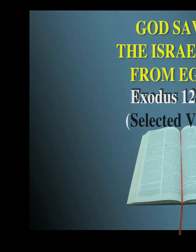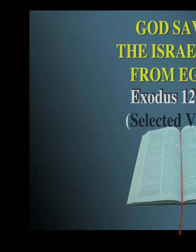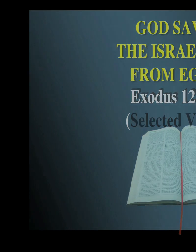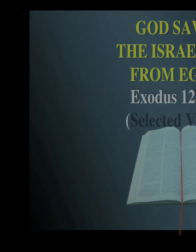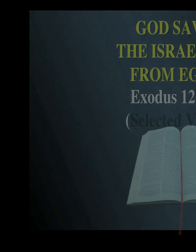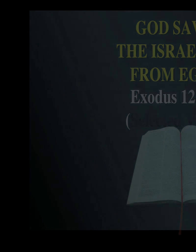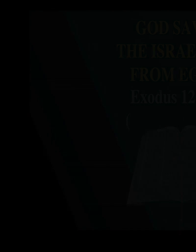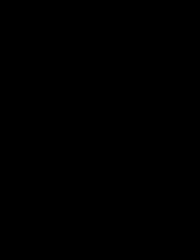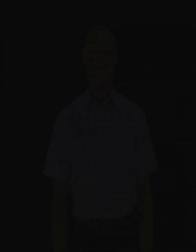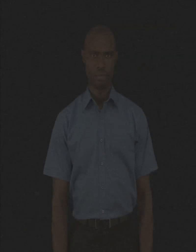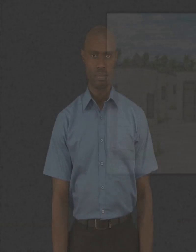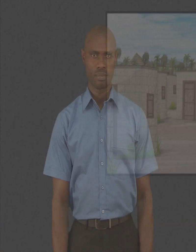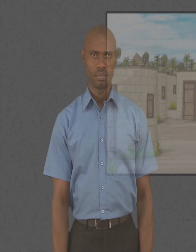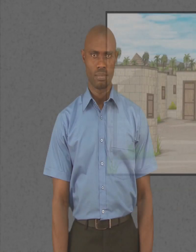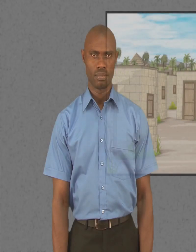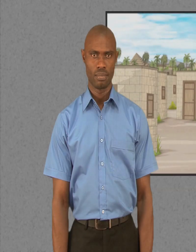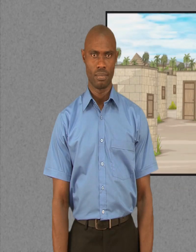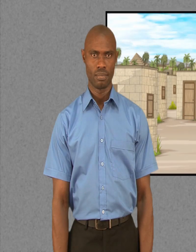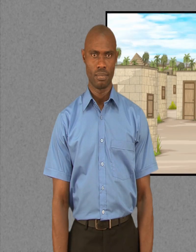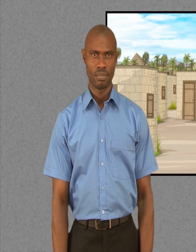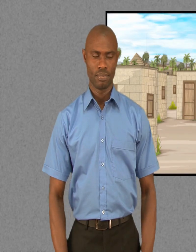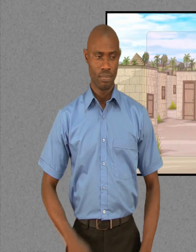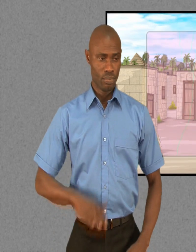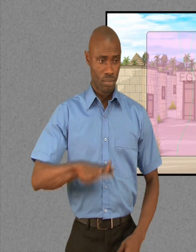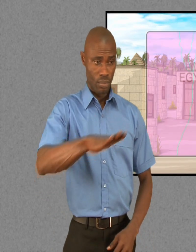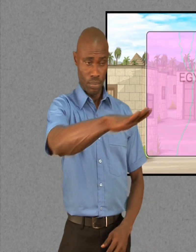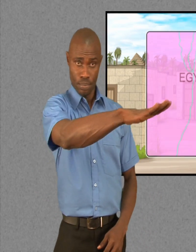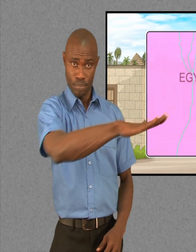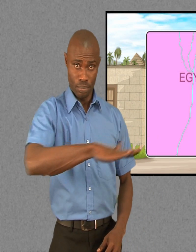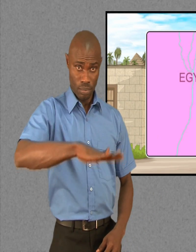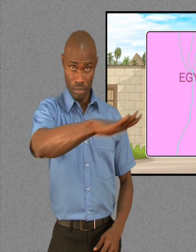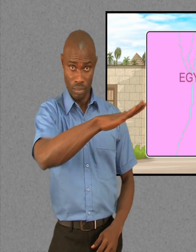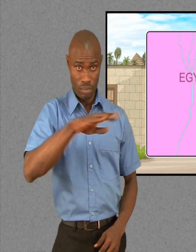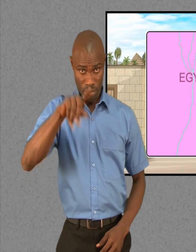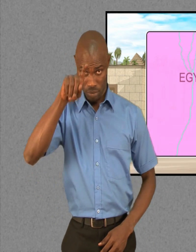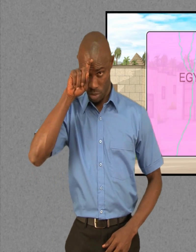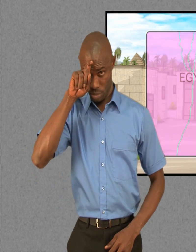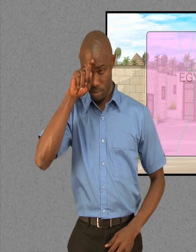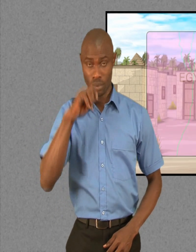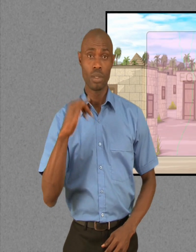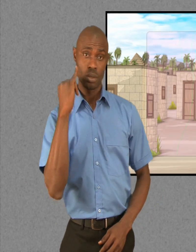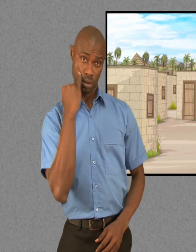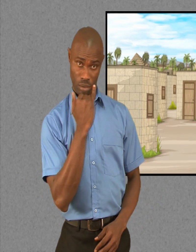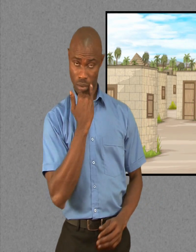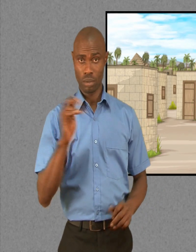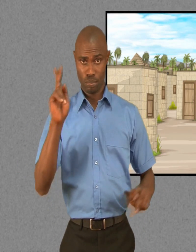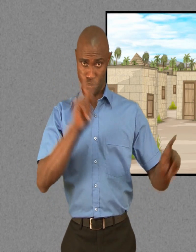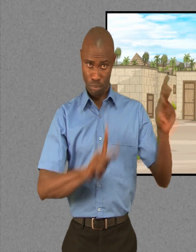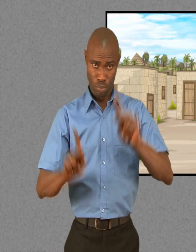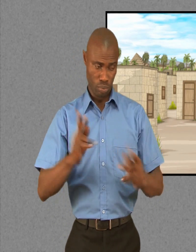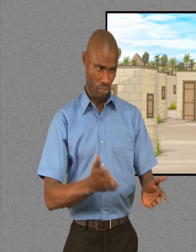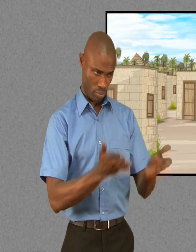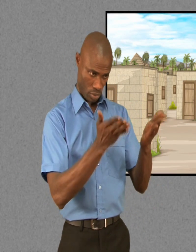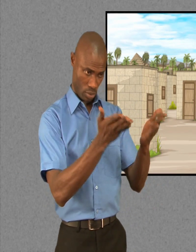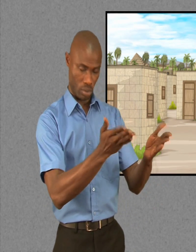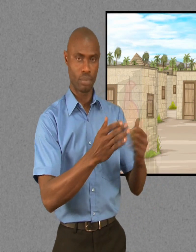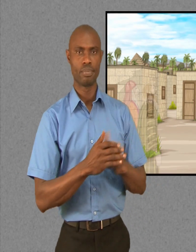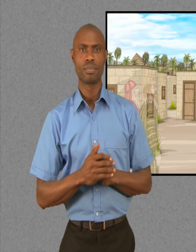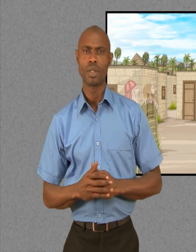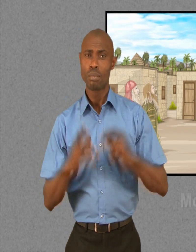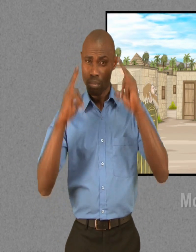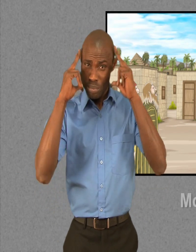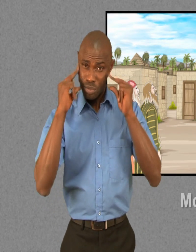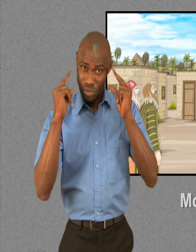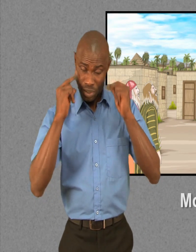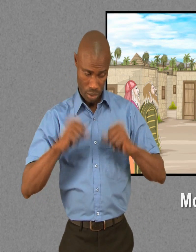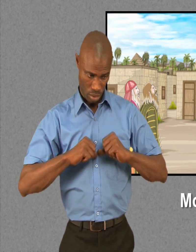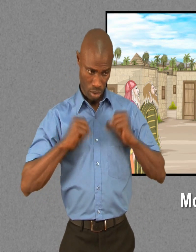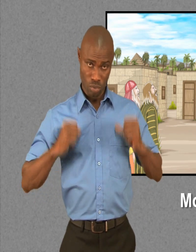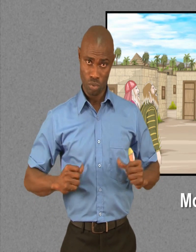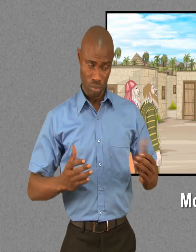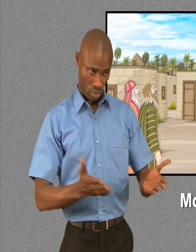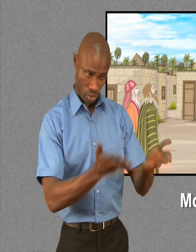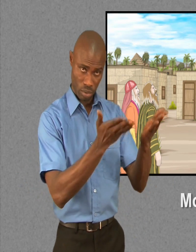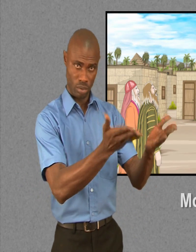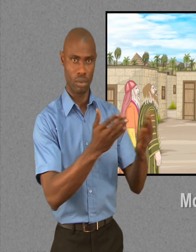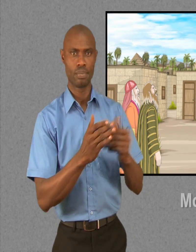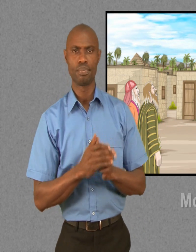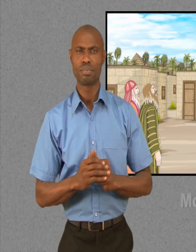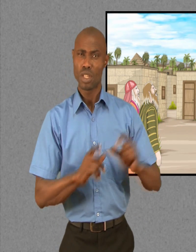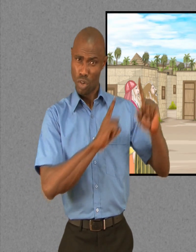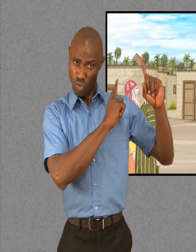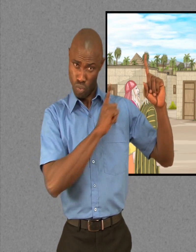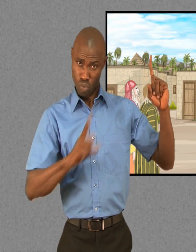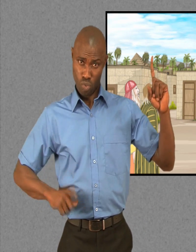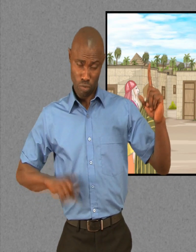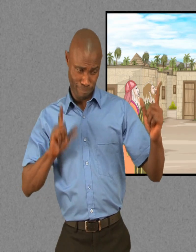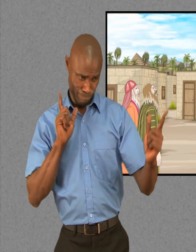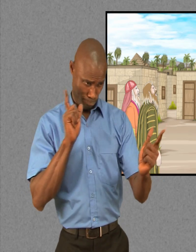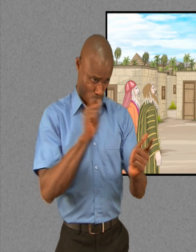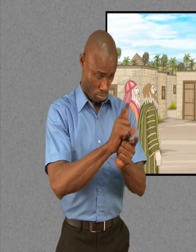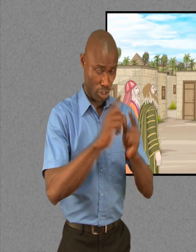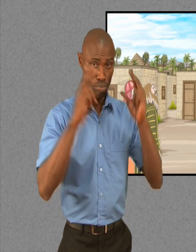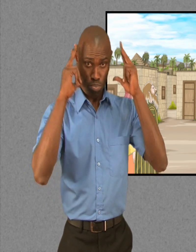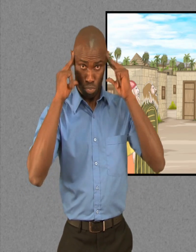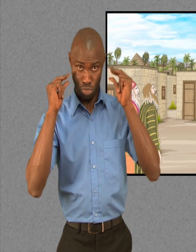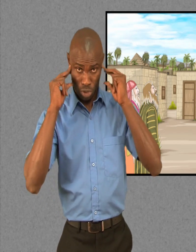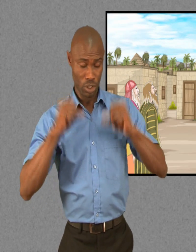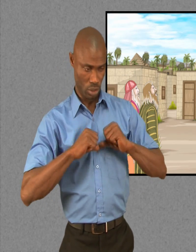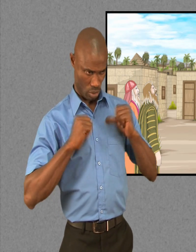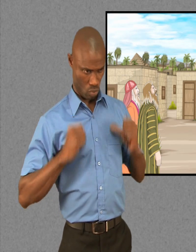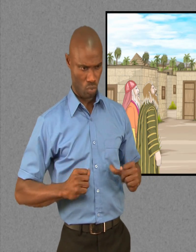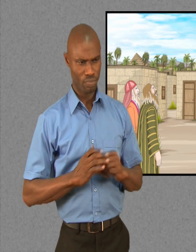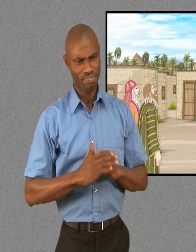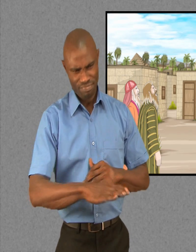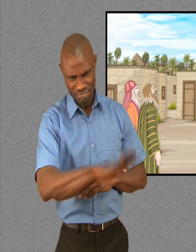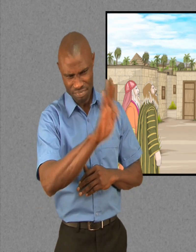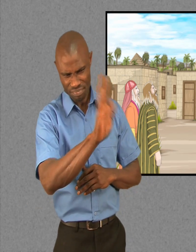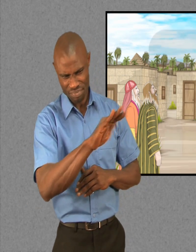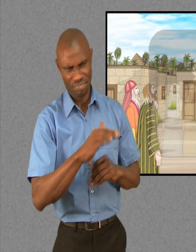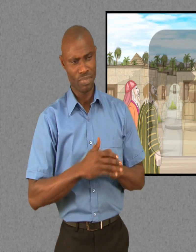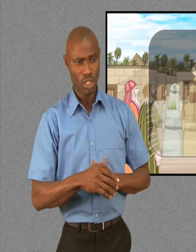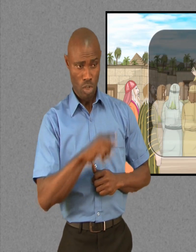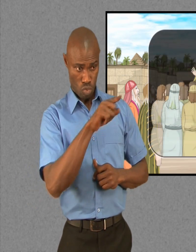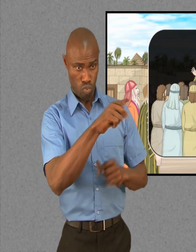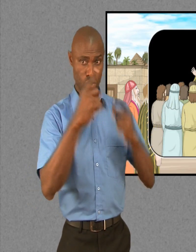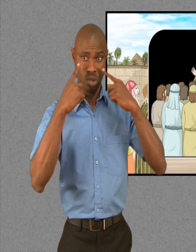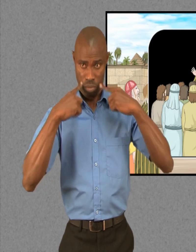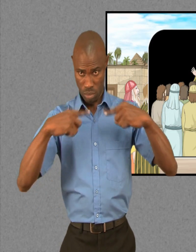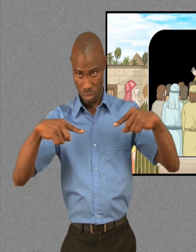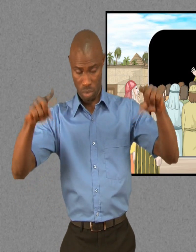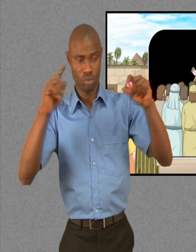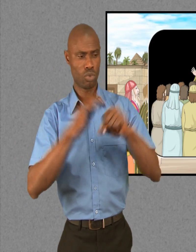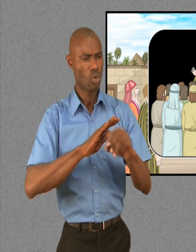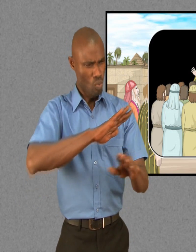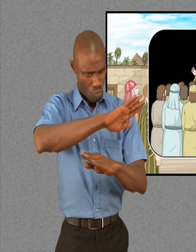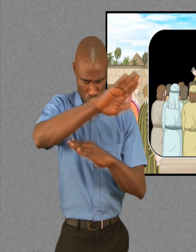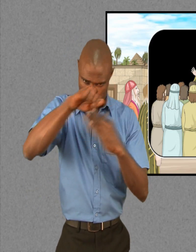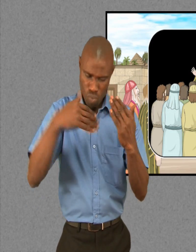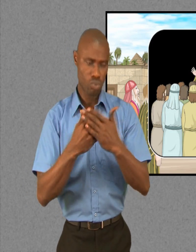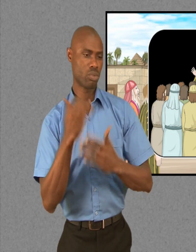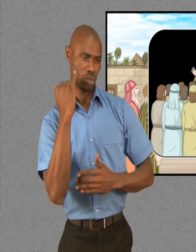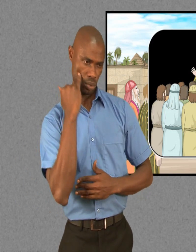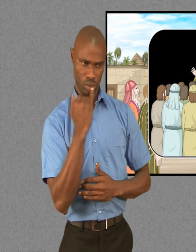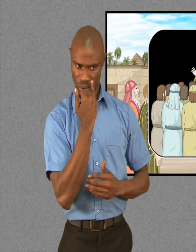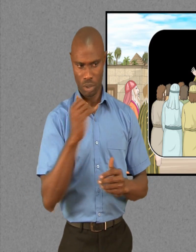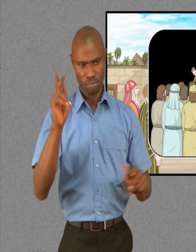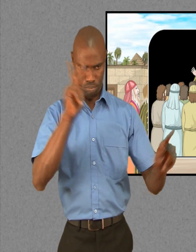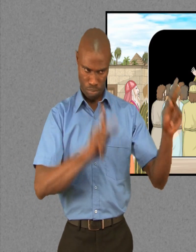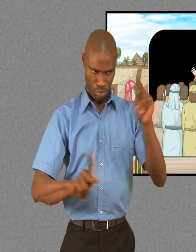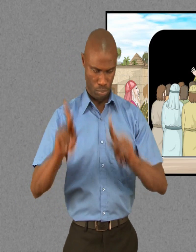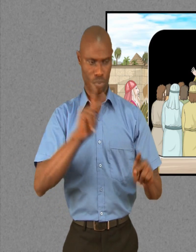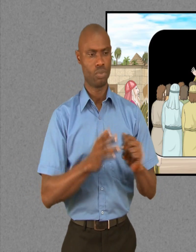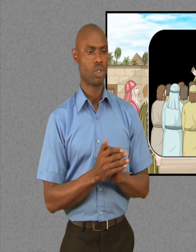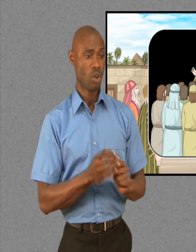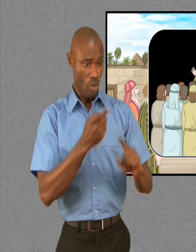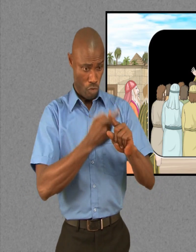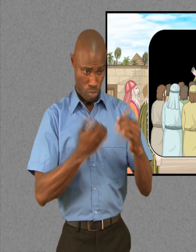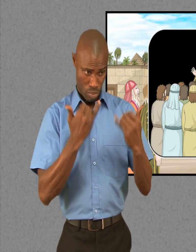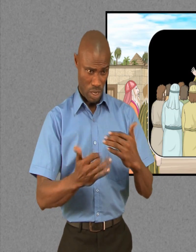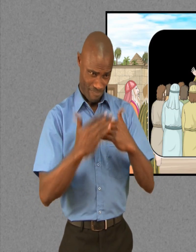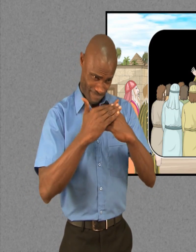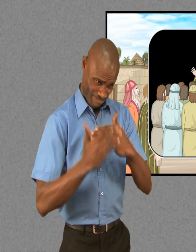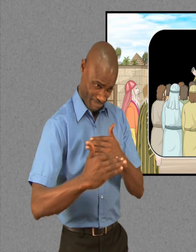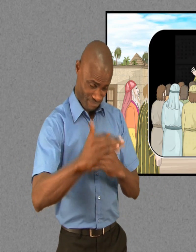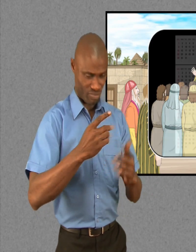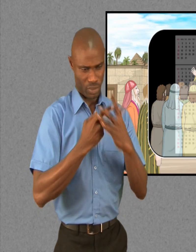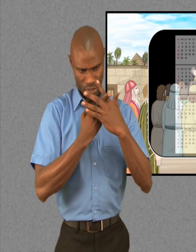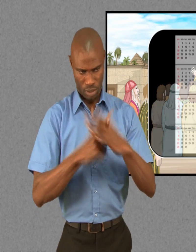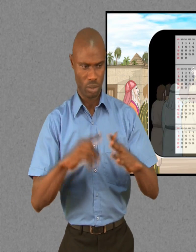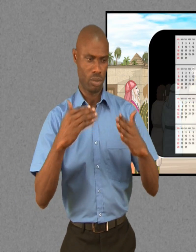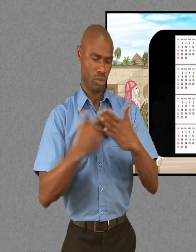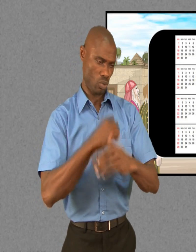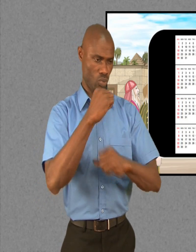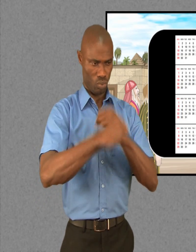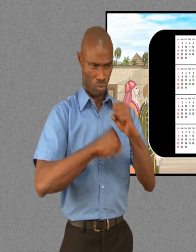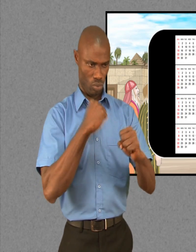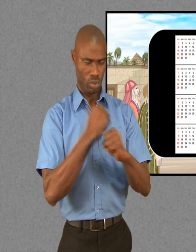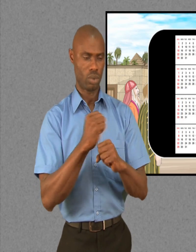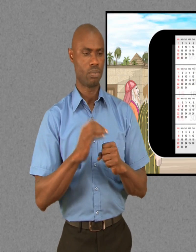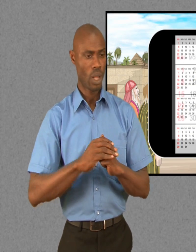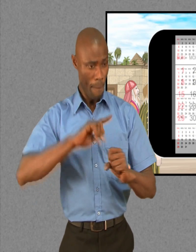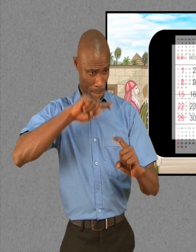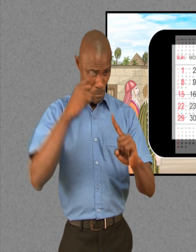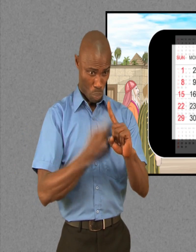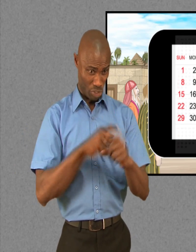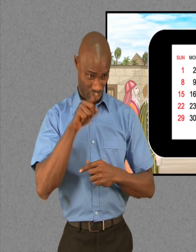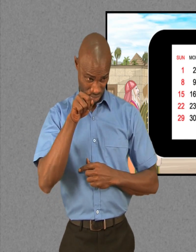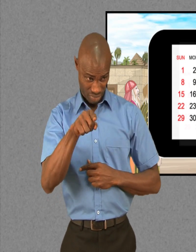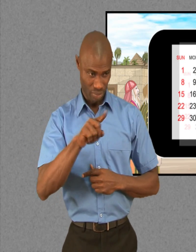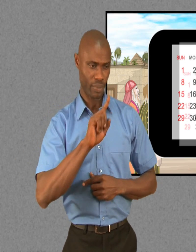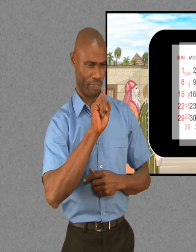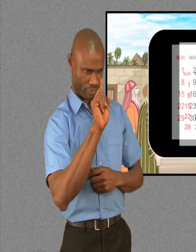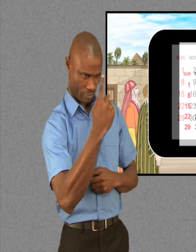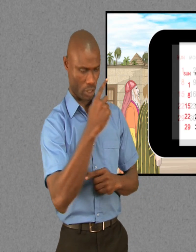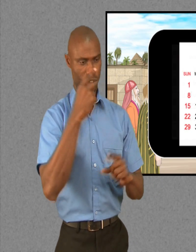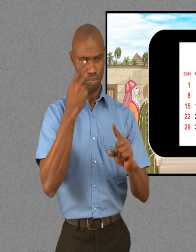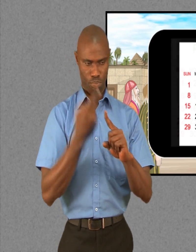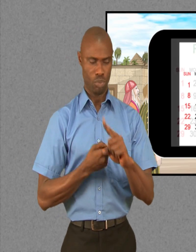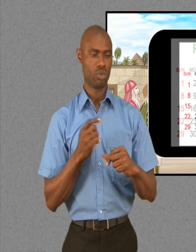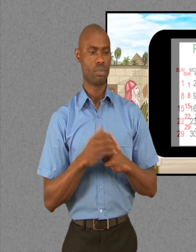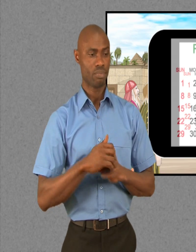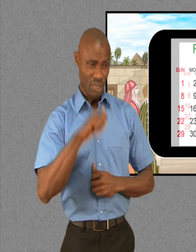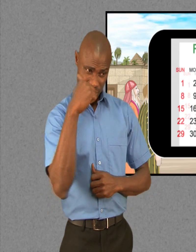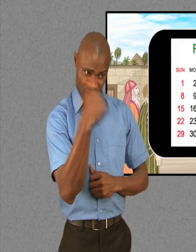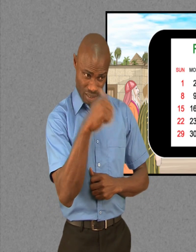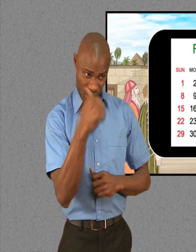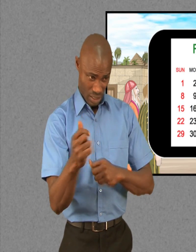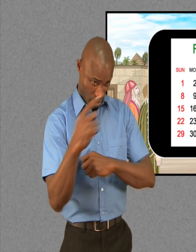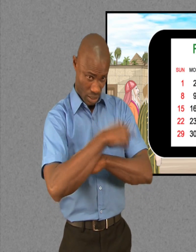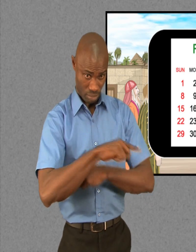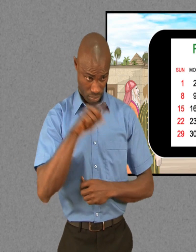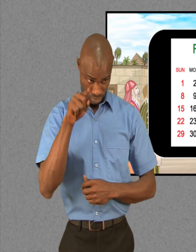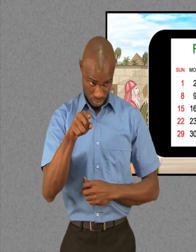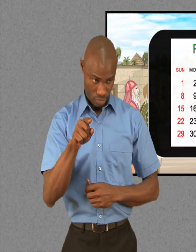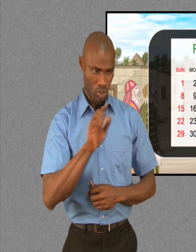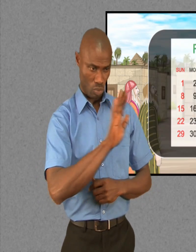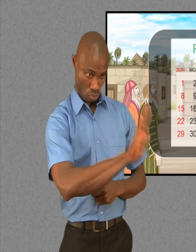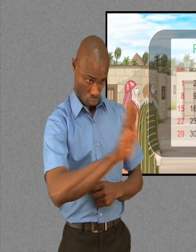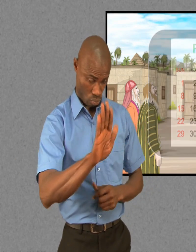Now the LORD said to Moses and Aaron in the land of Egypt, “This month is the beginning of months for you; it shall be the first month of your year.